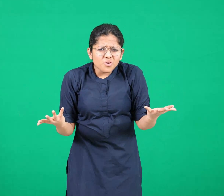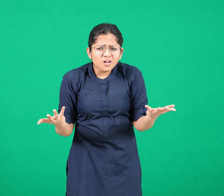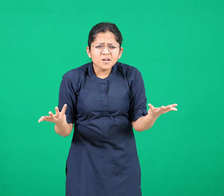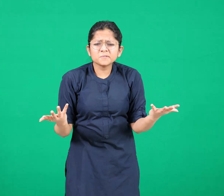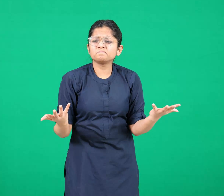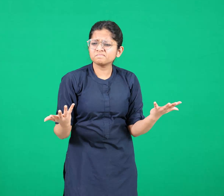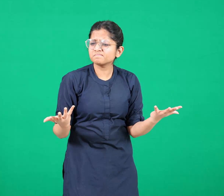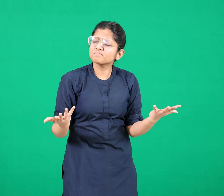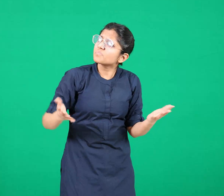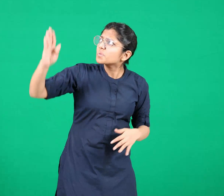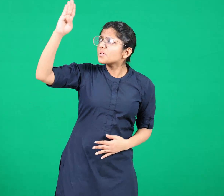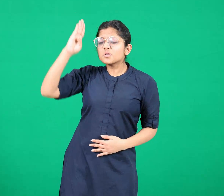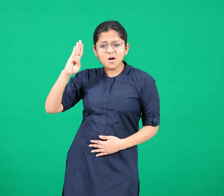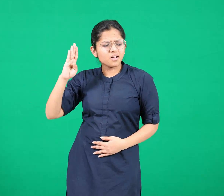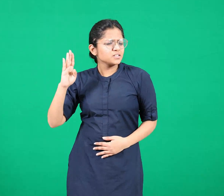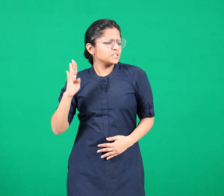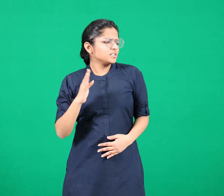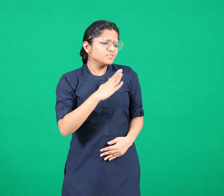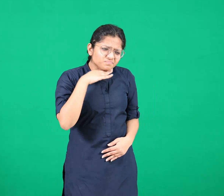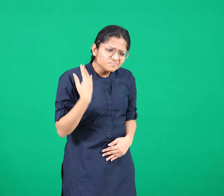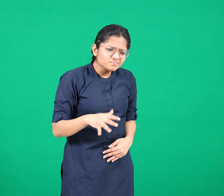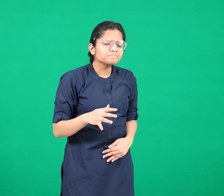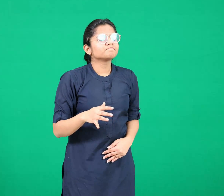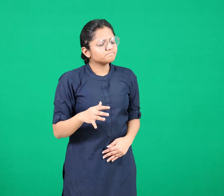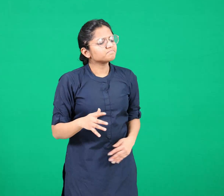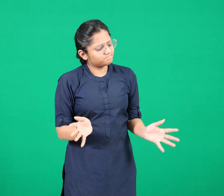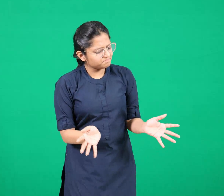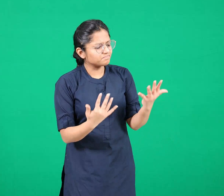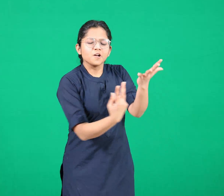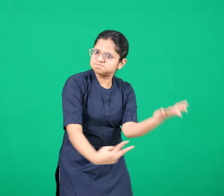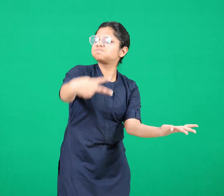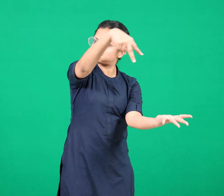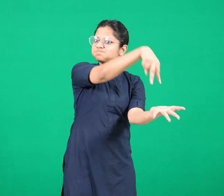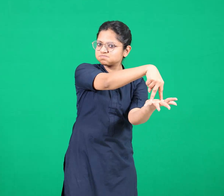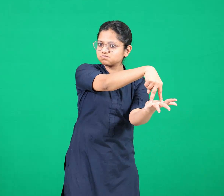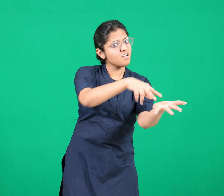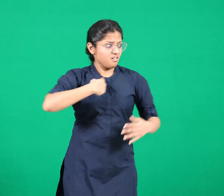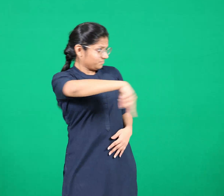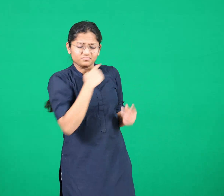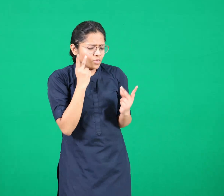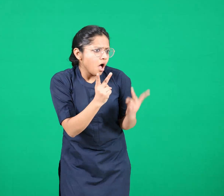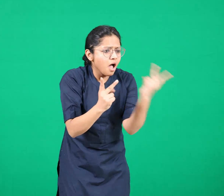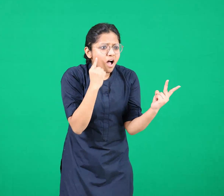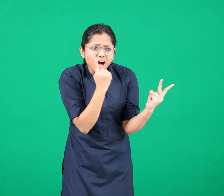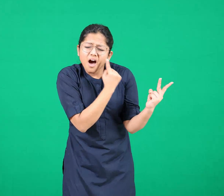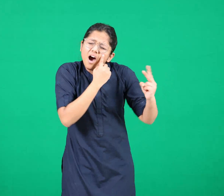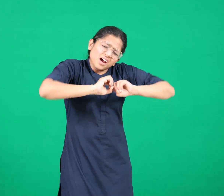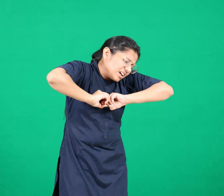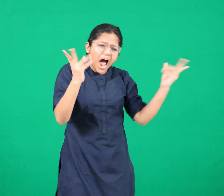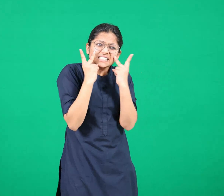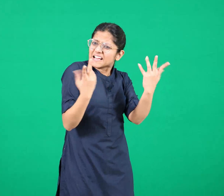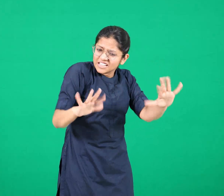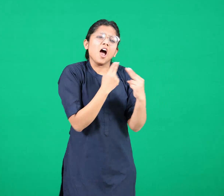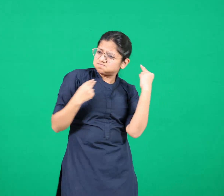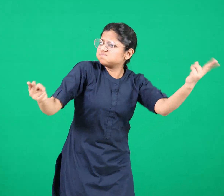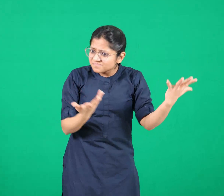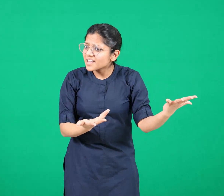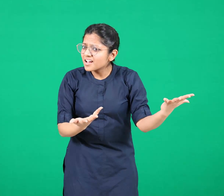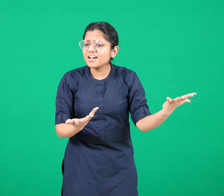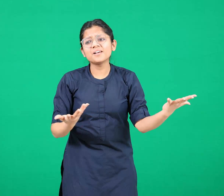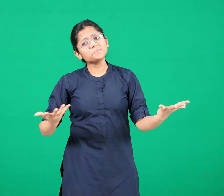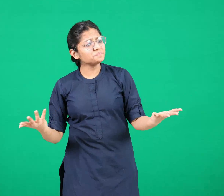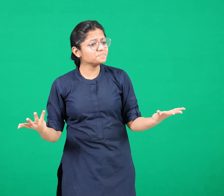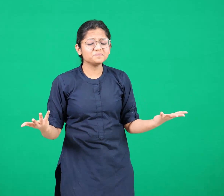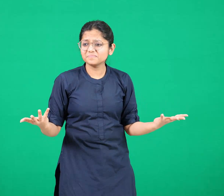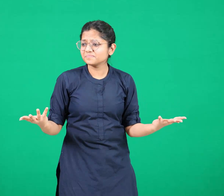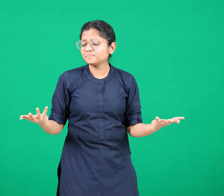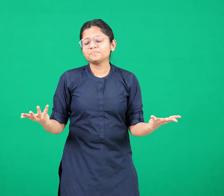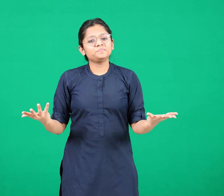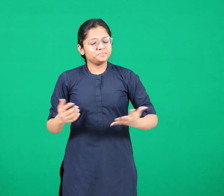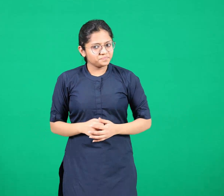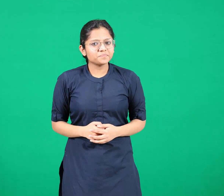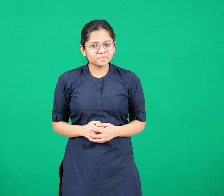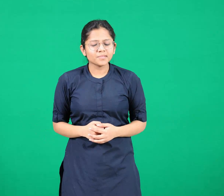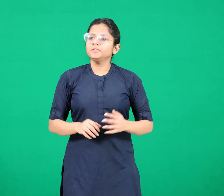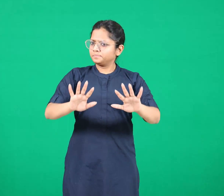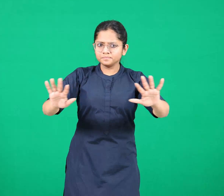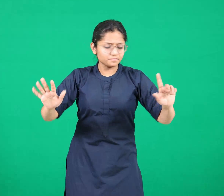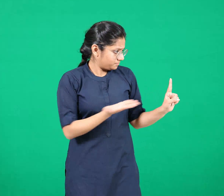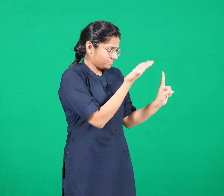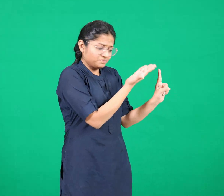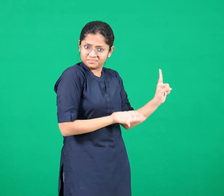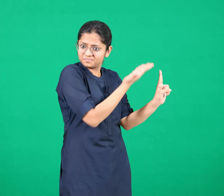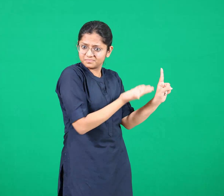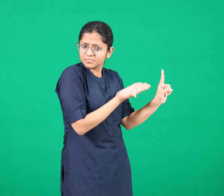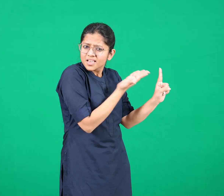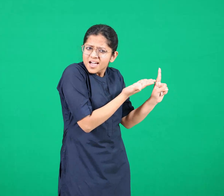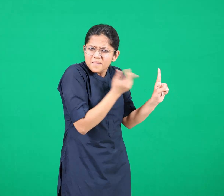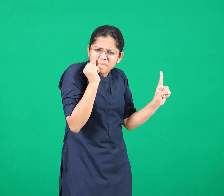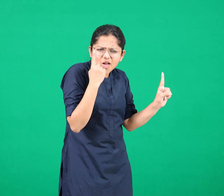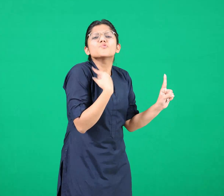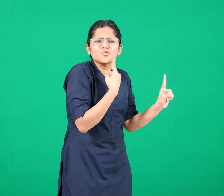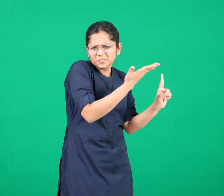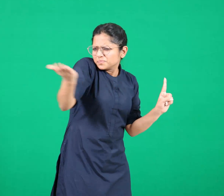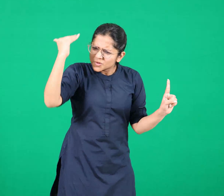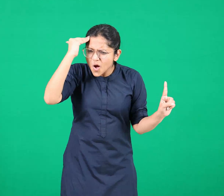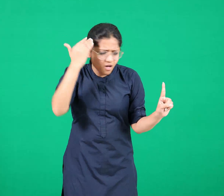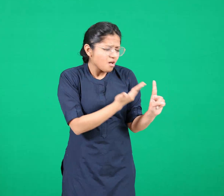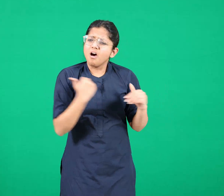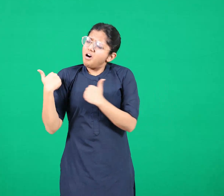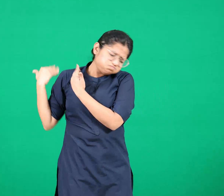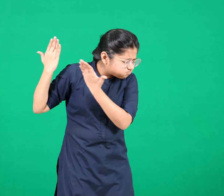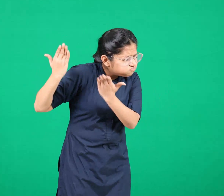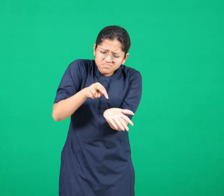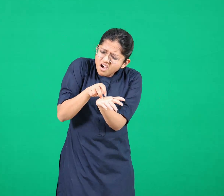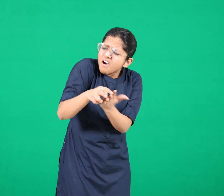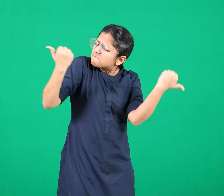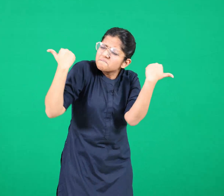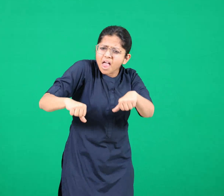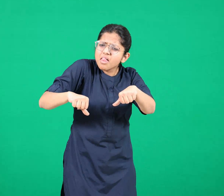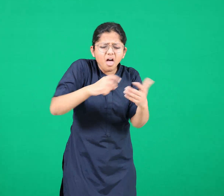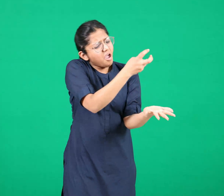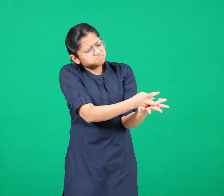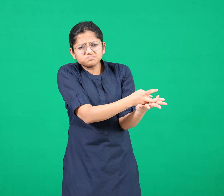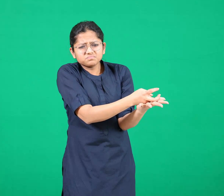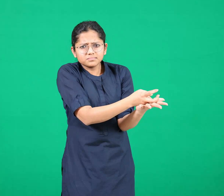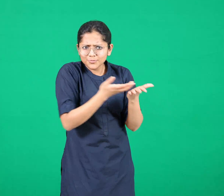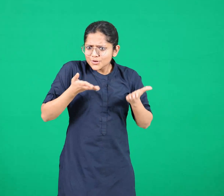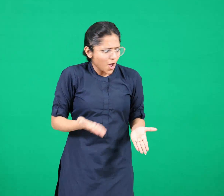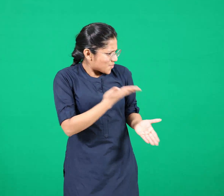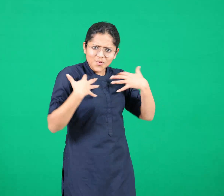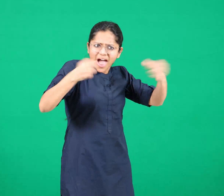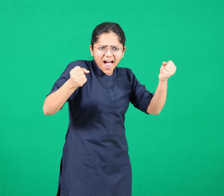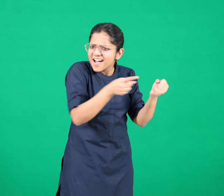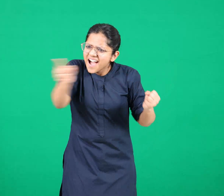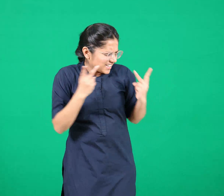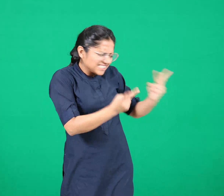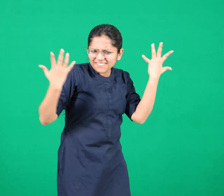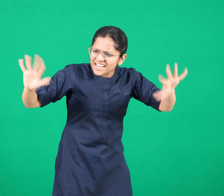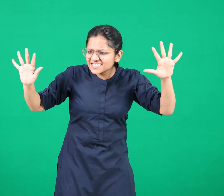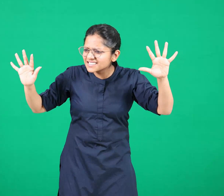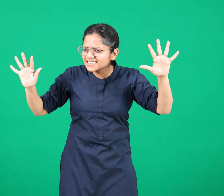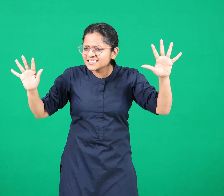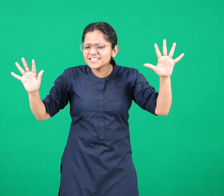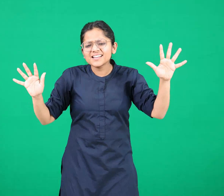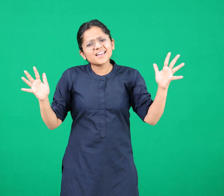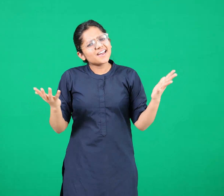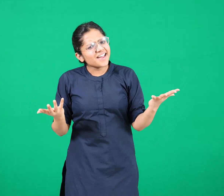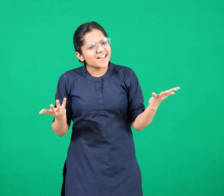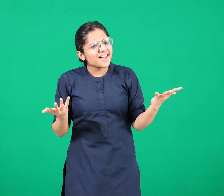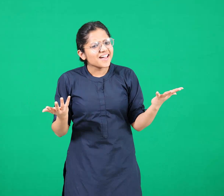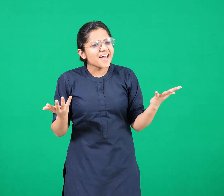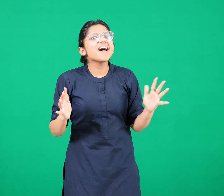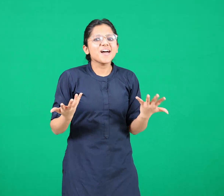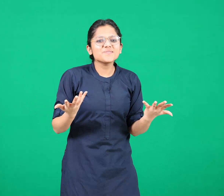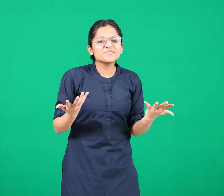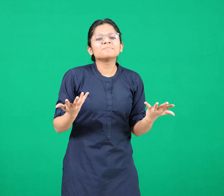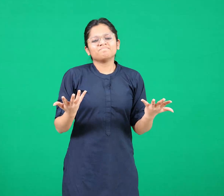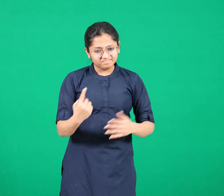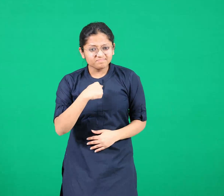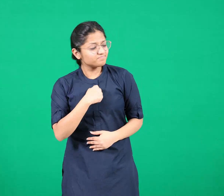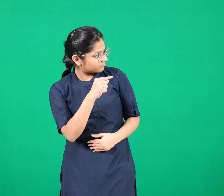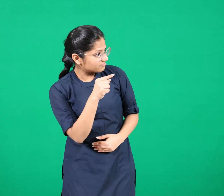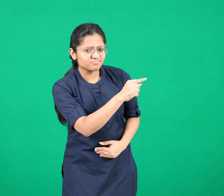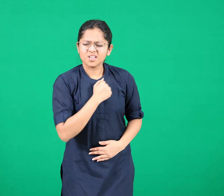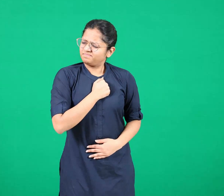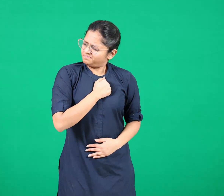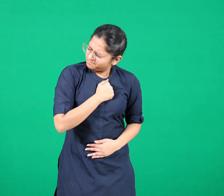By faith in the name of Jesus, this man whom you see and know has been made strong.